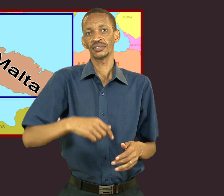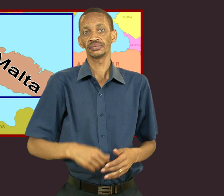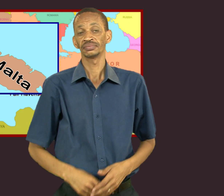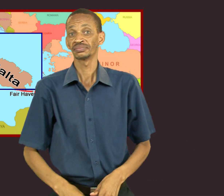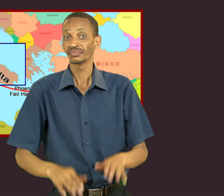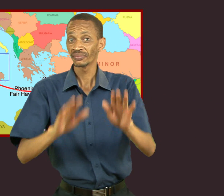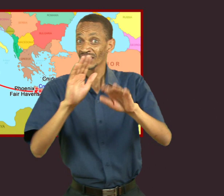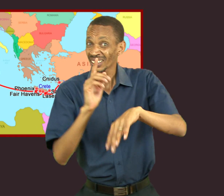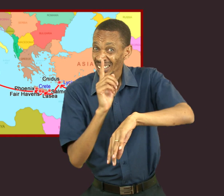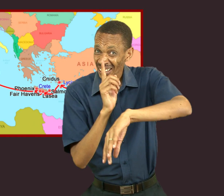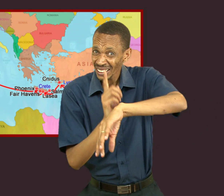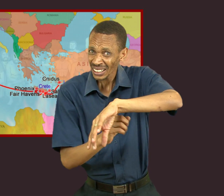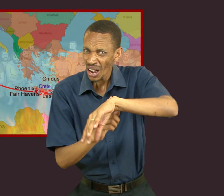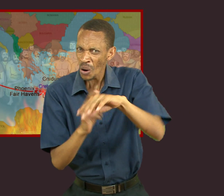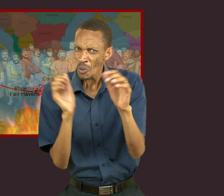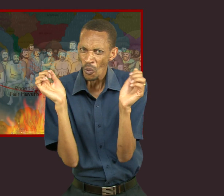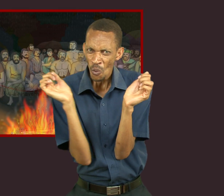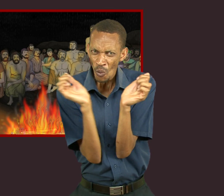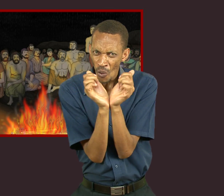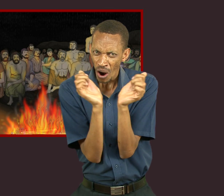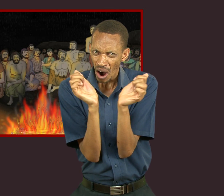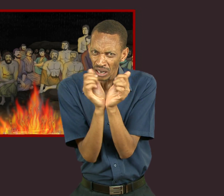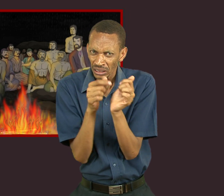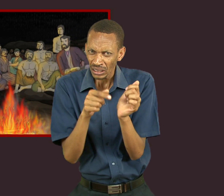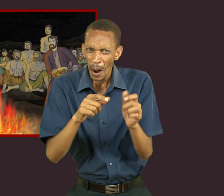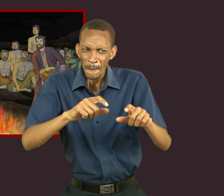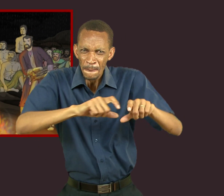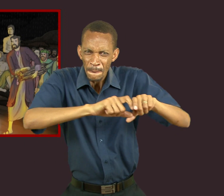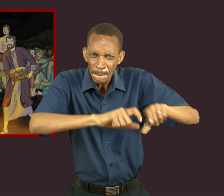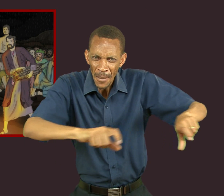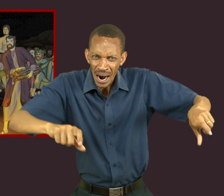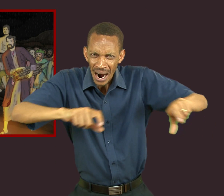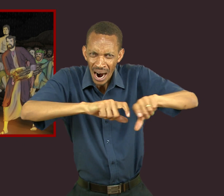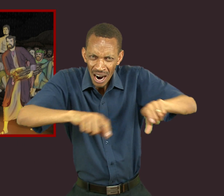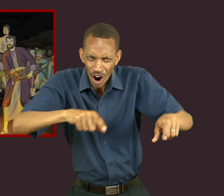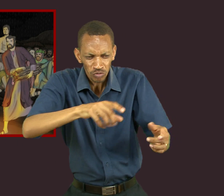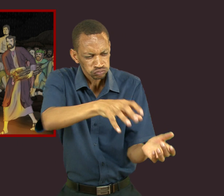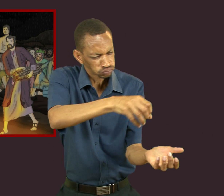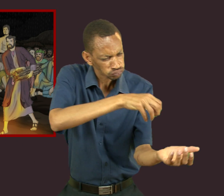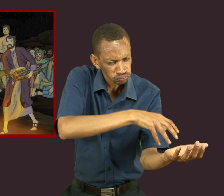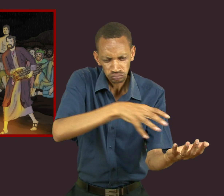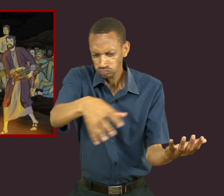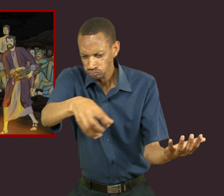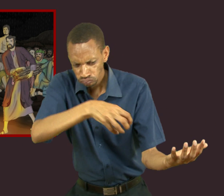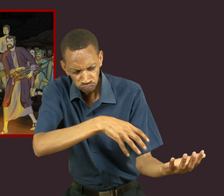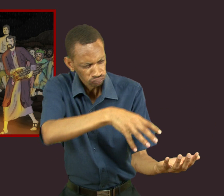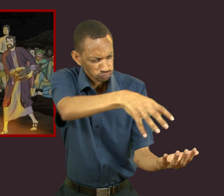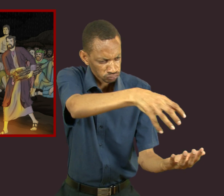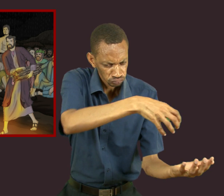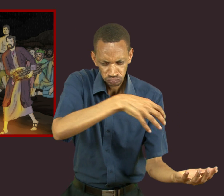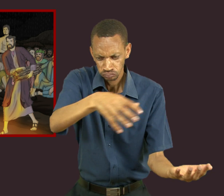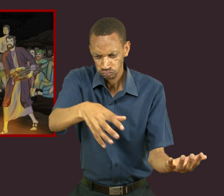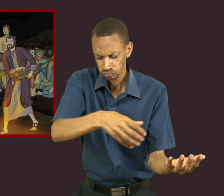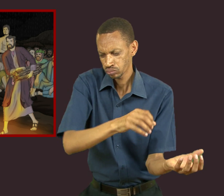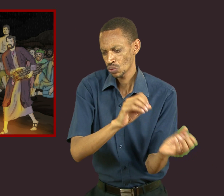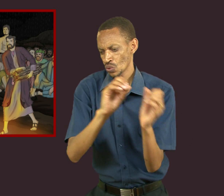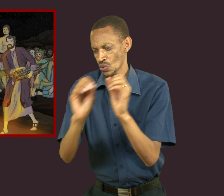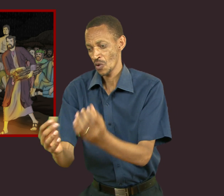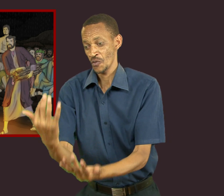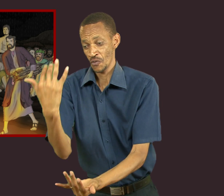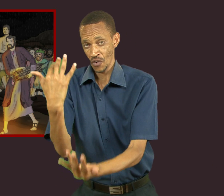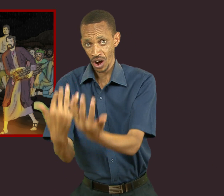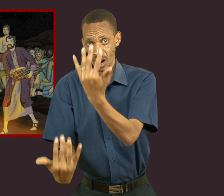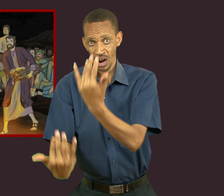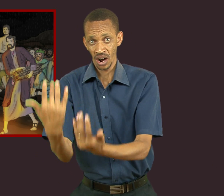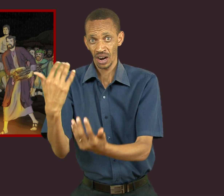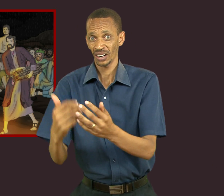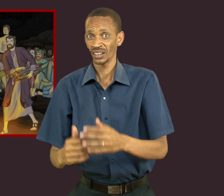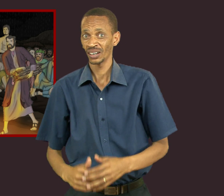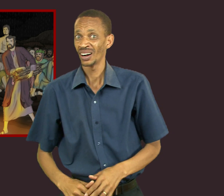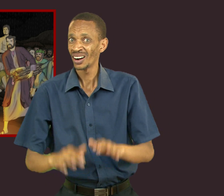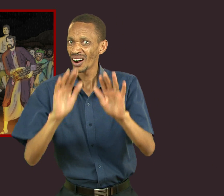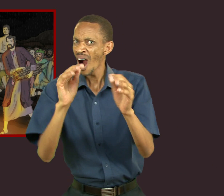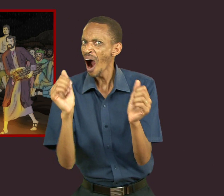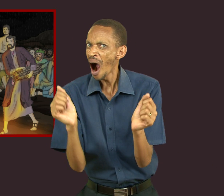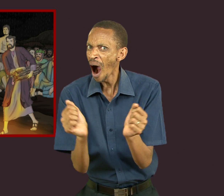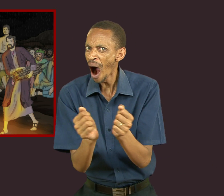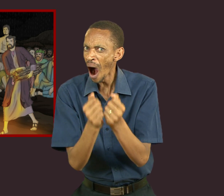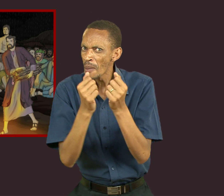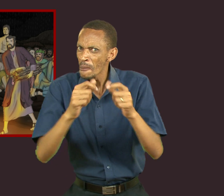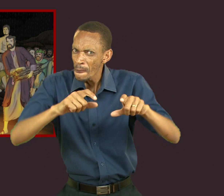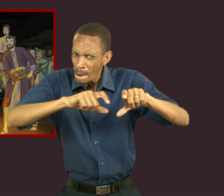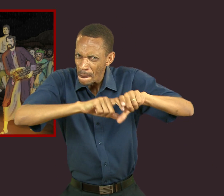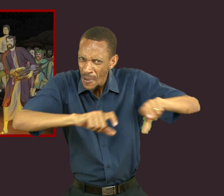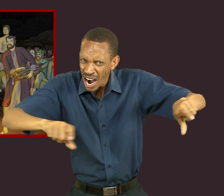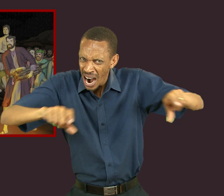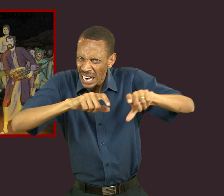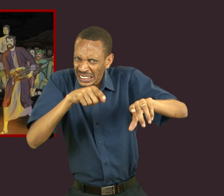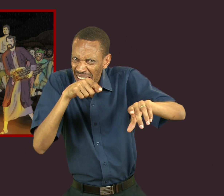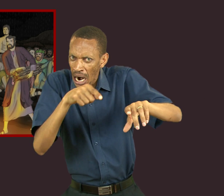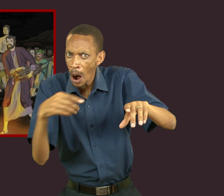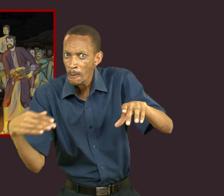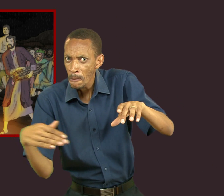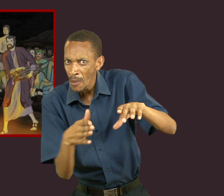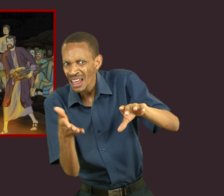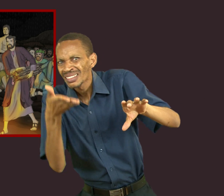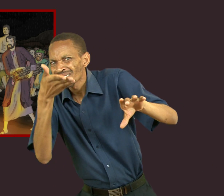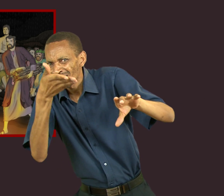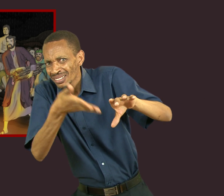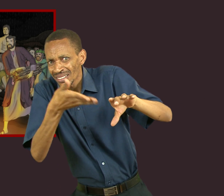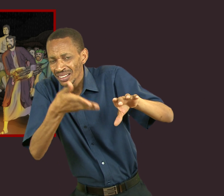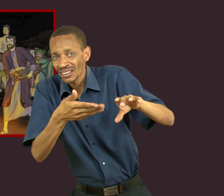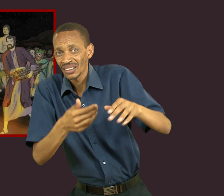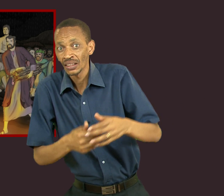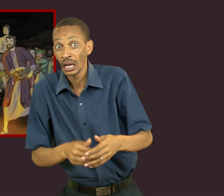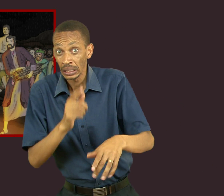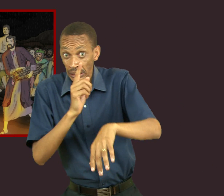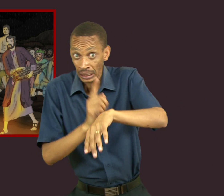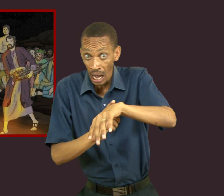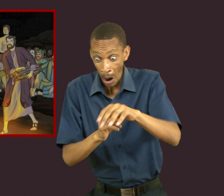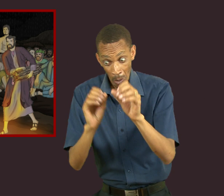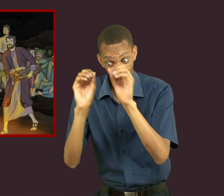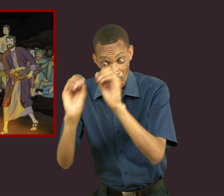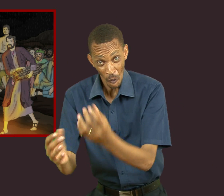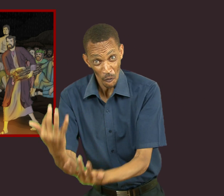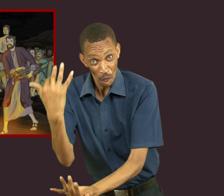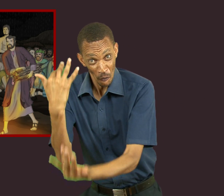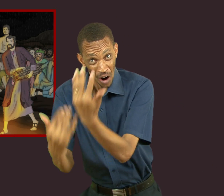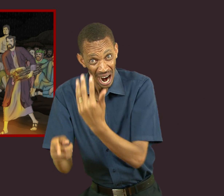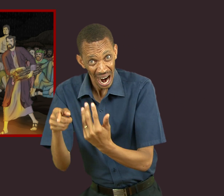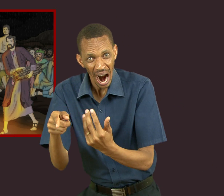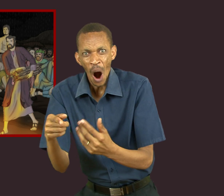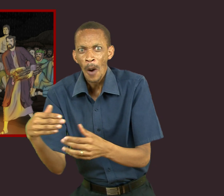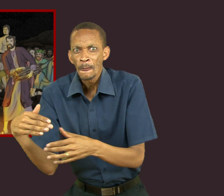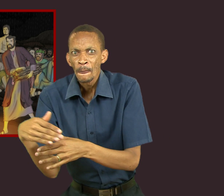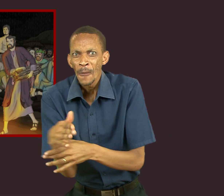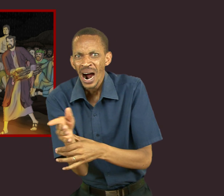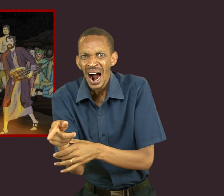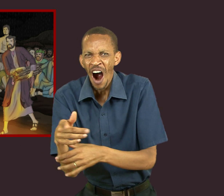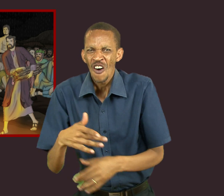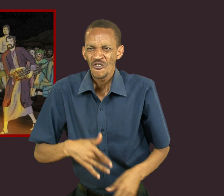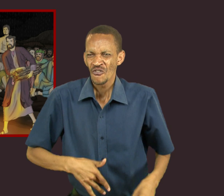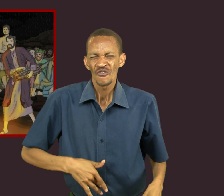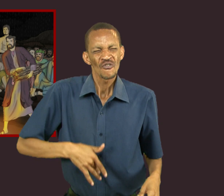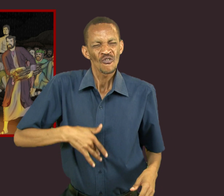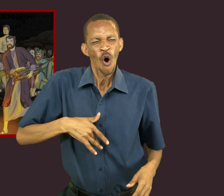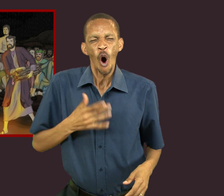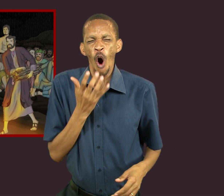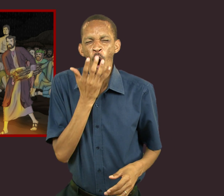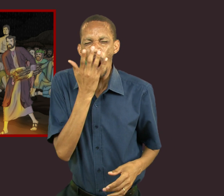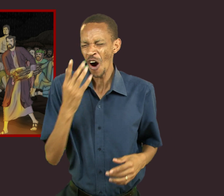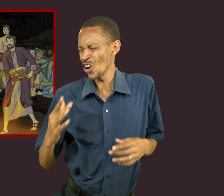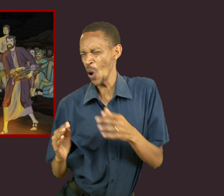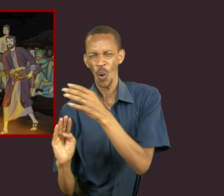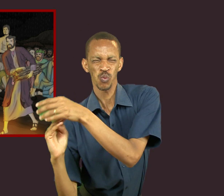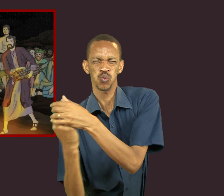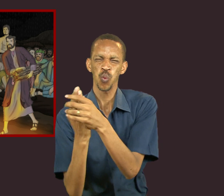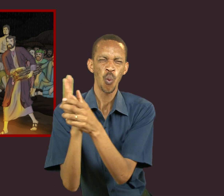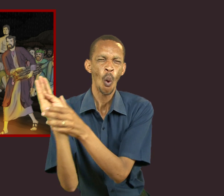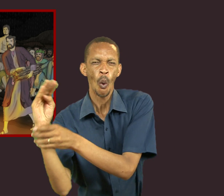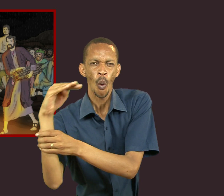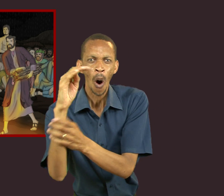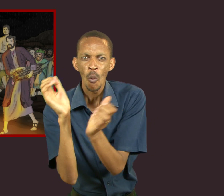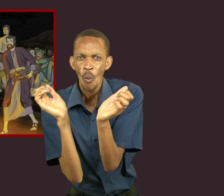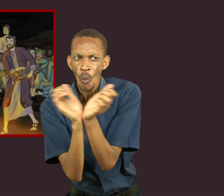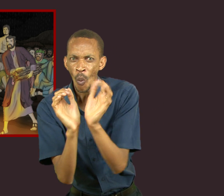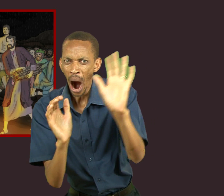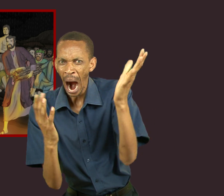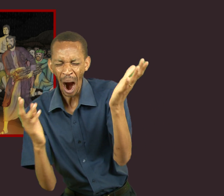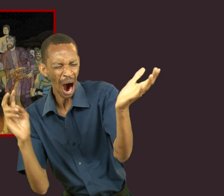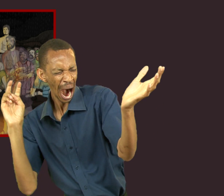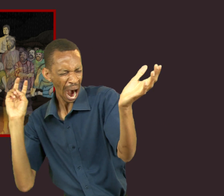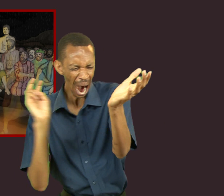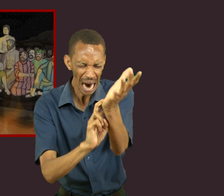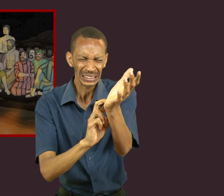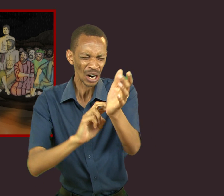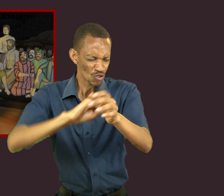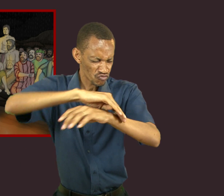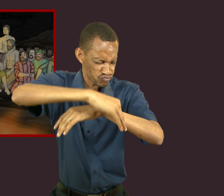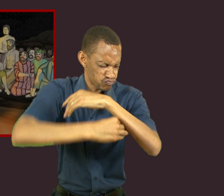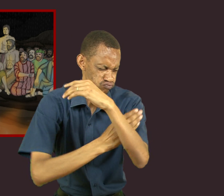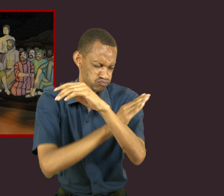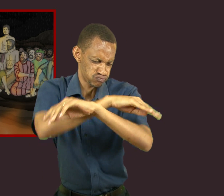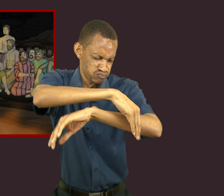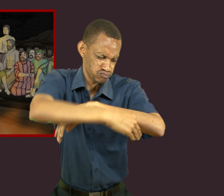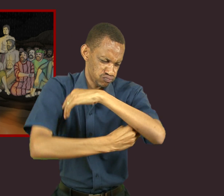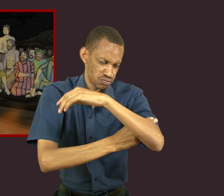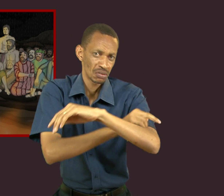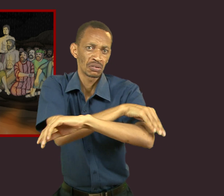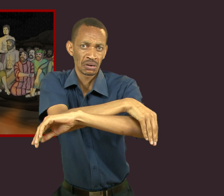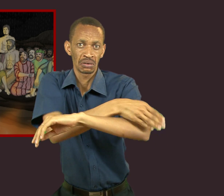They kindled a fire and welcomed all of us because it was raining and cold.